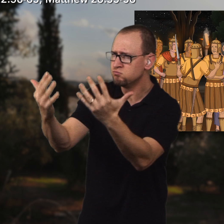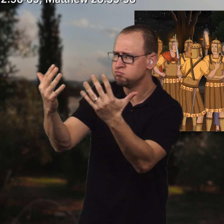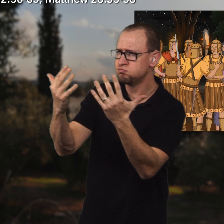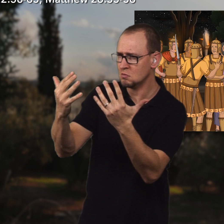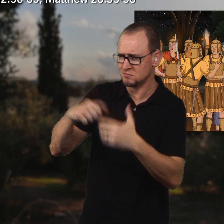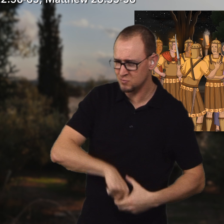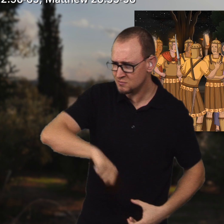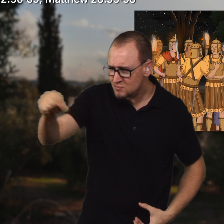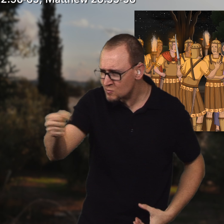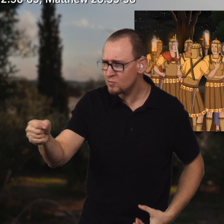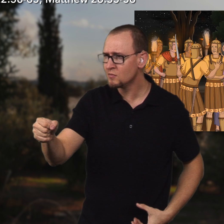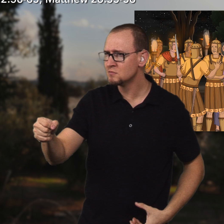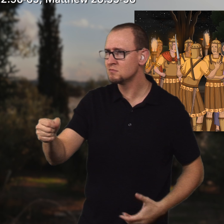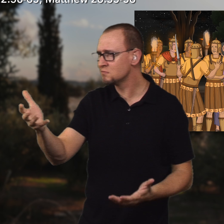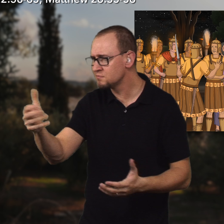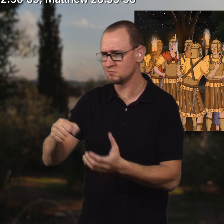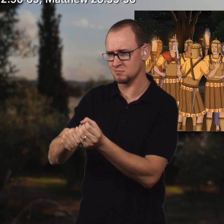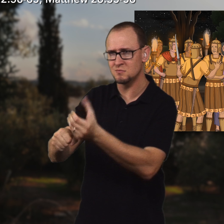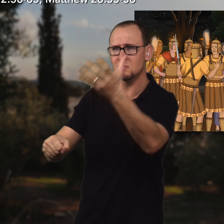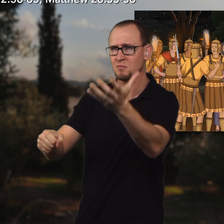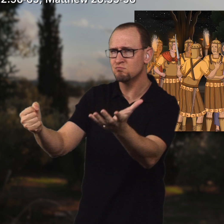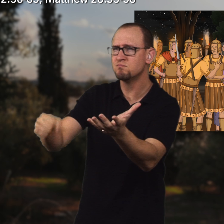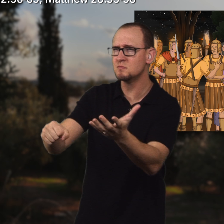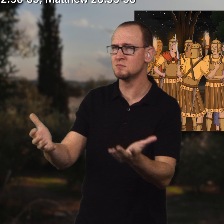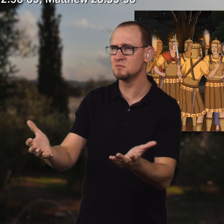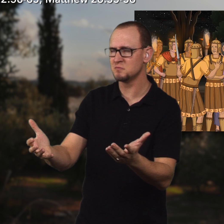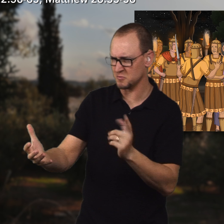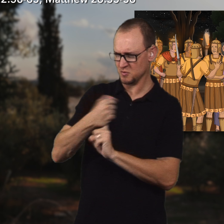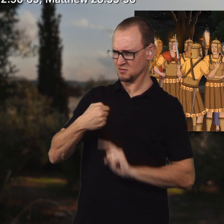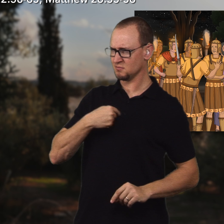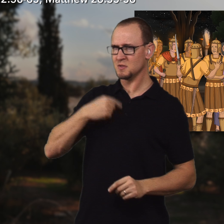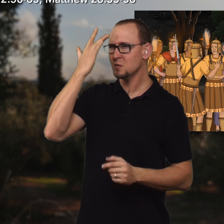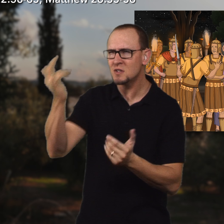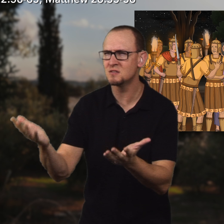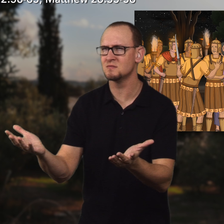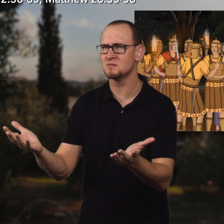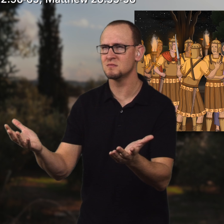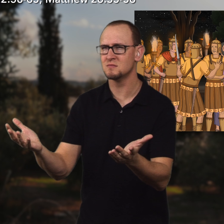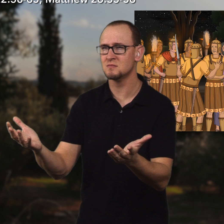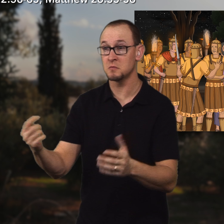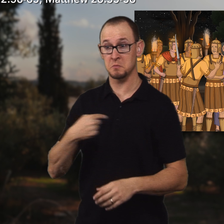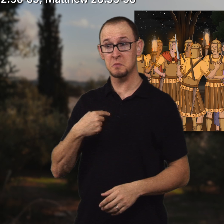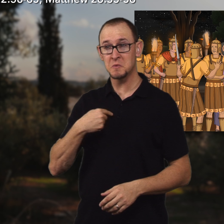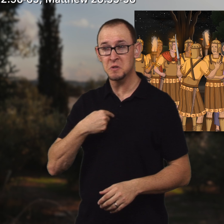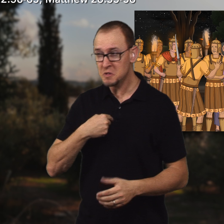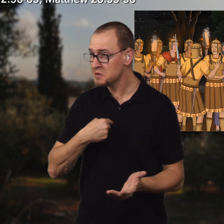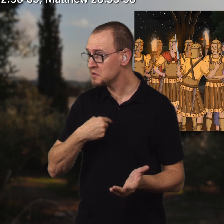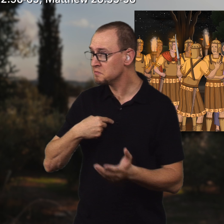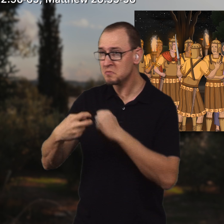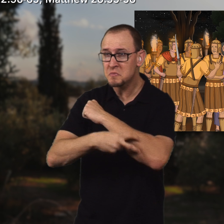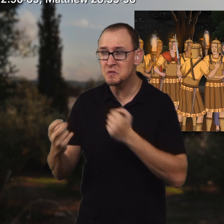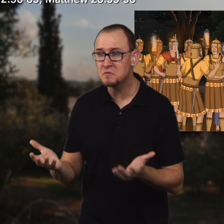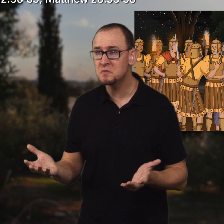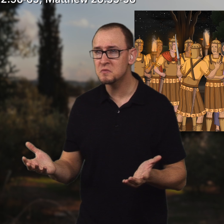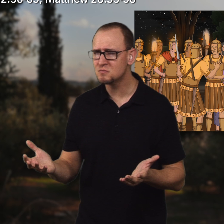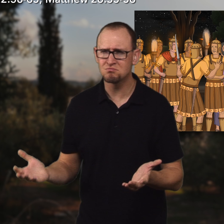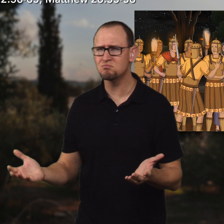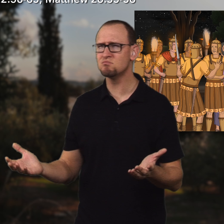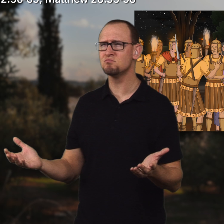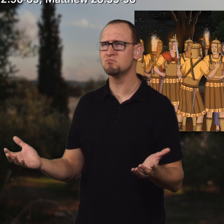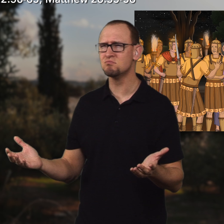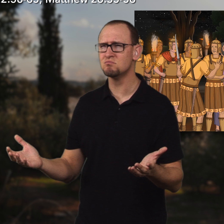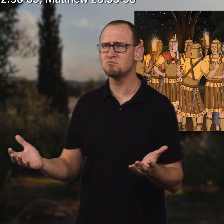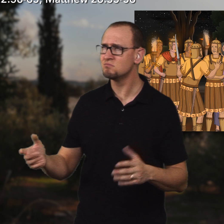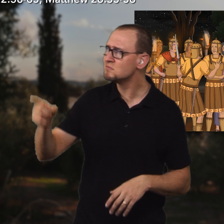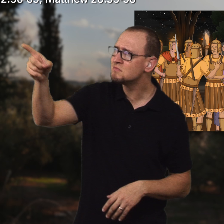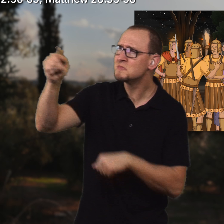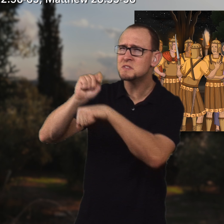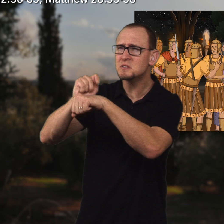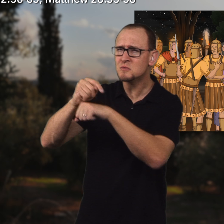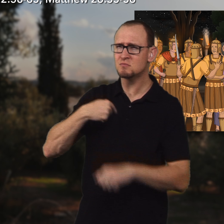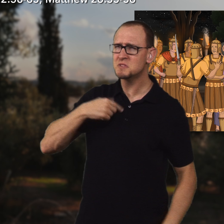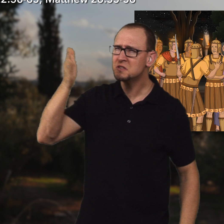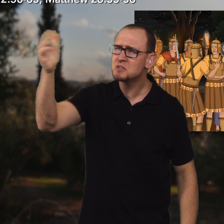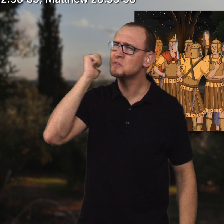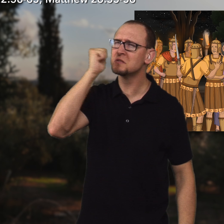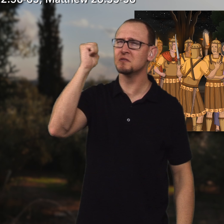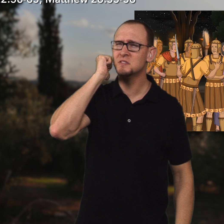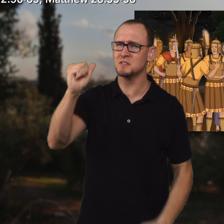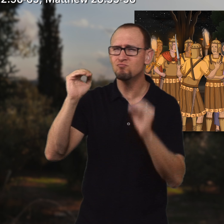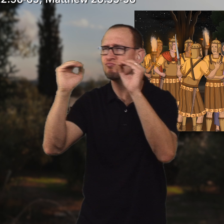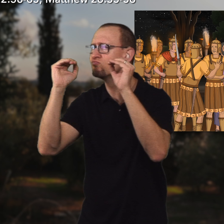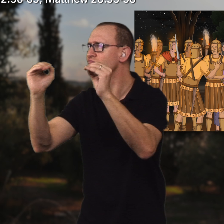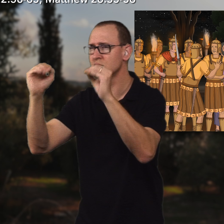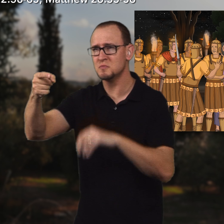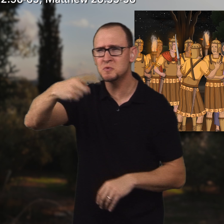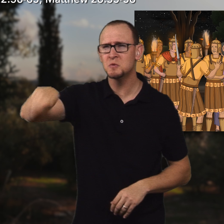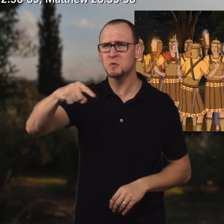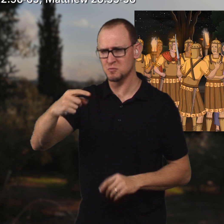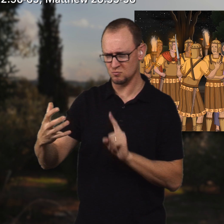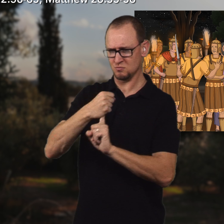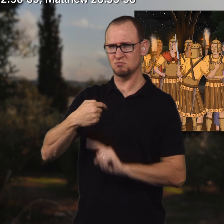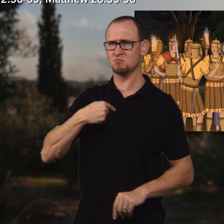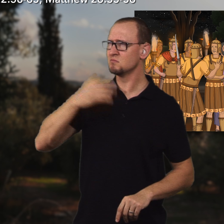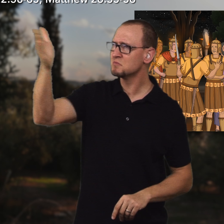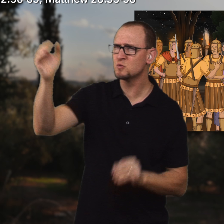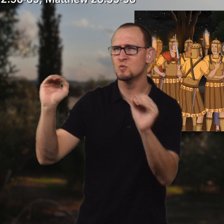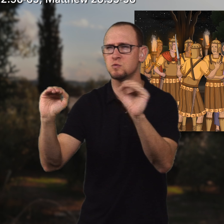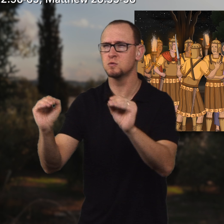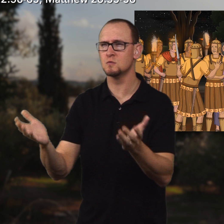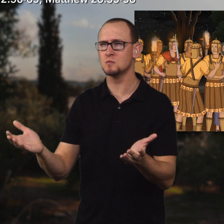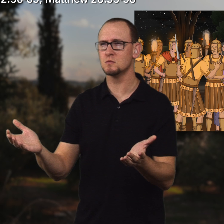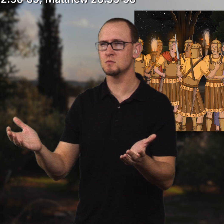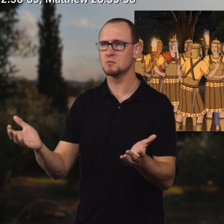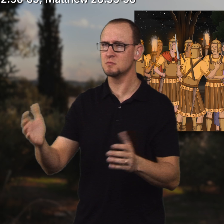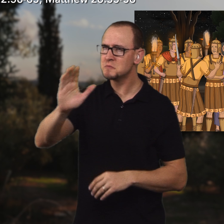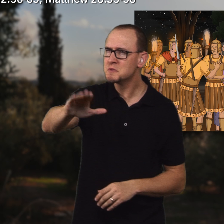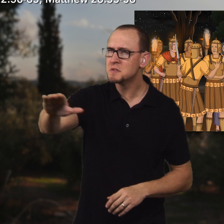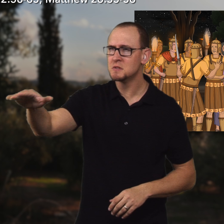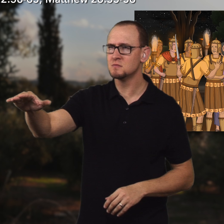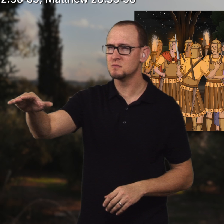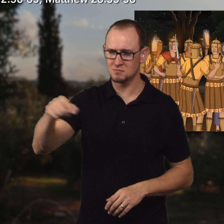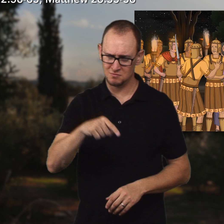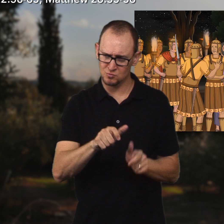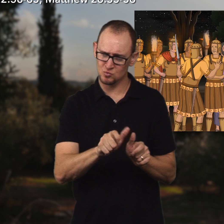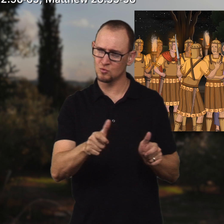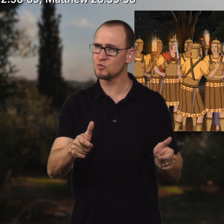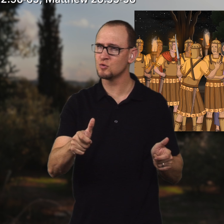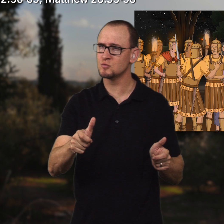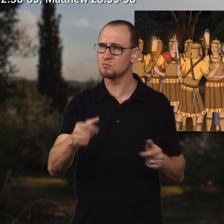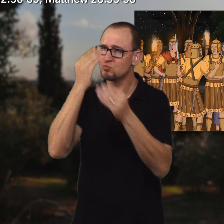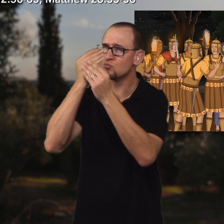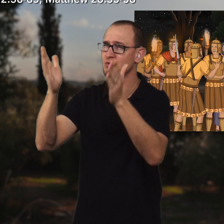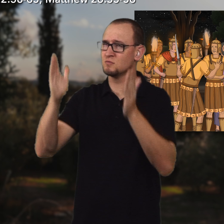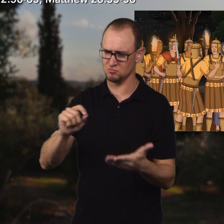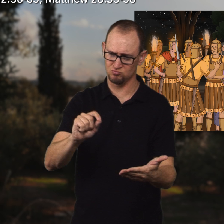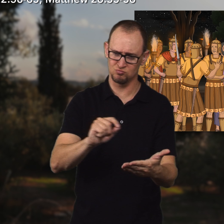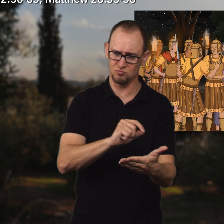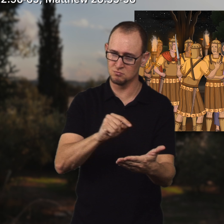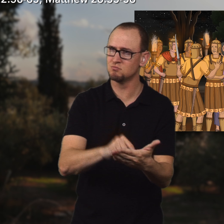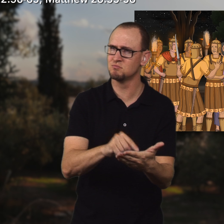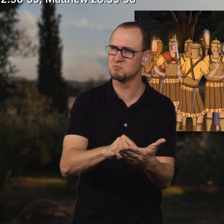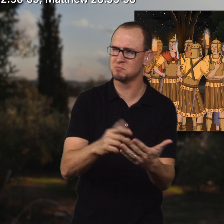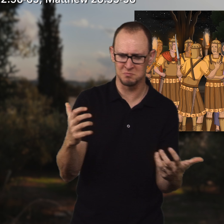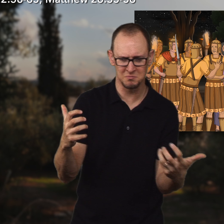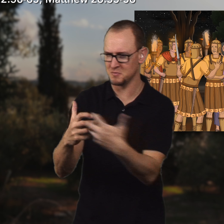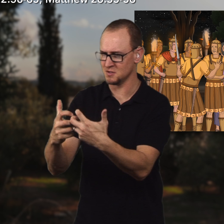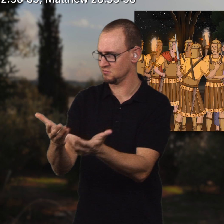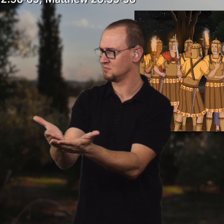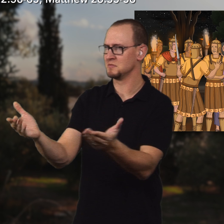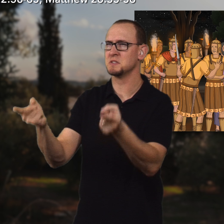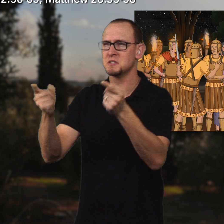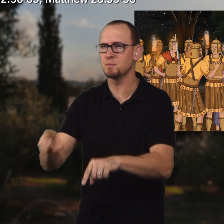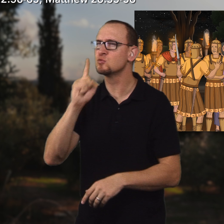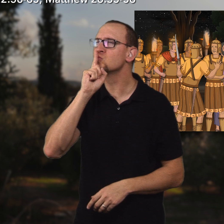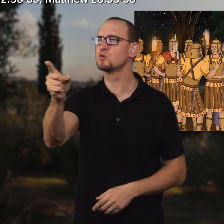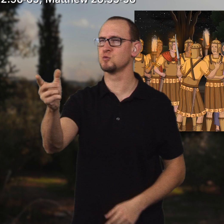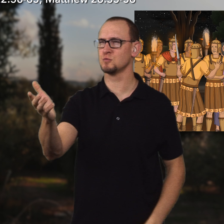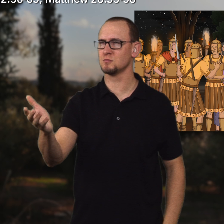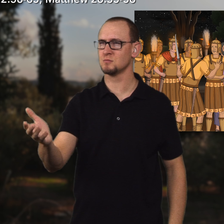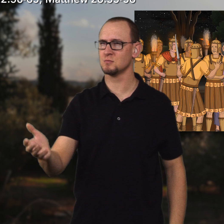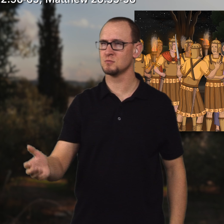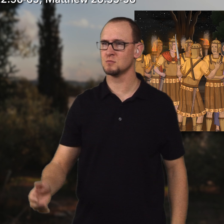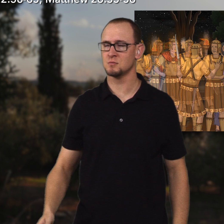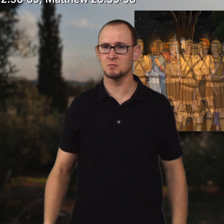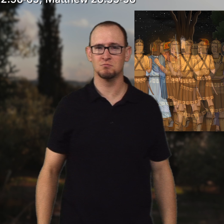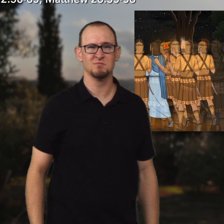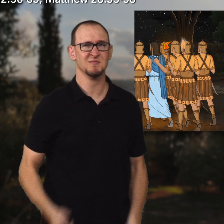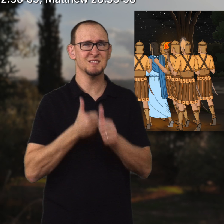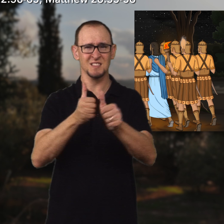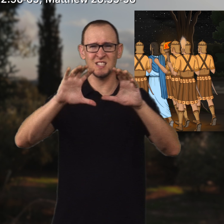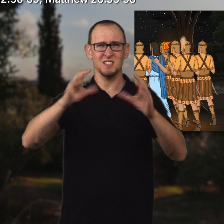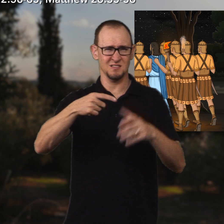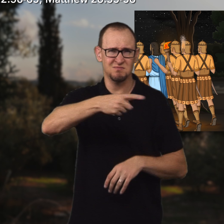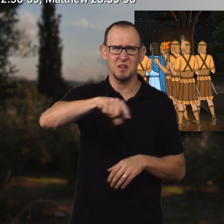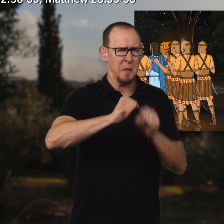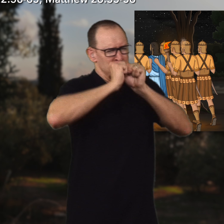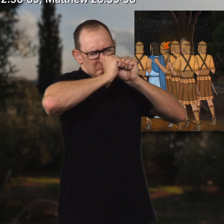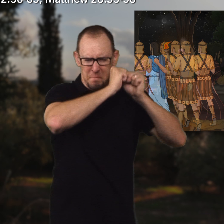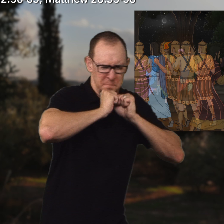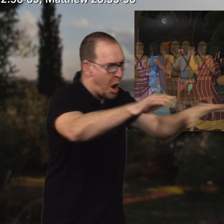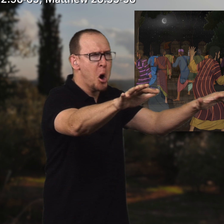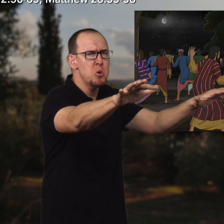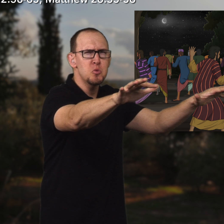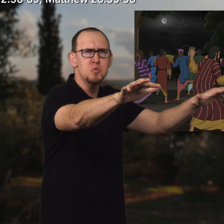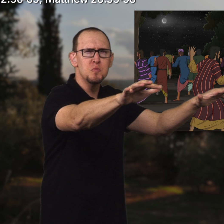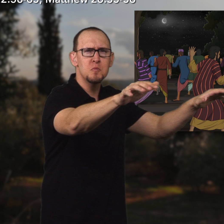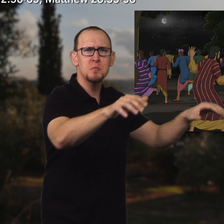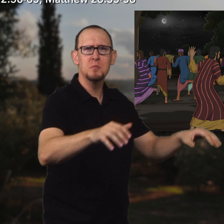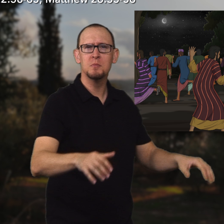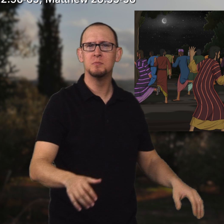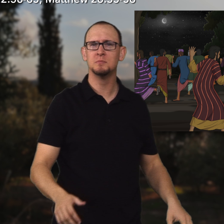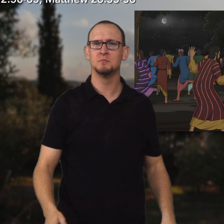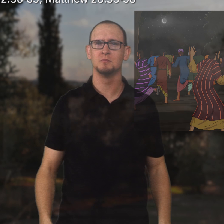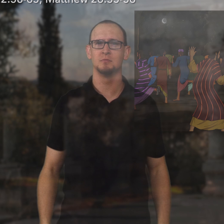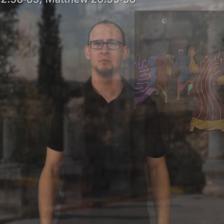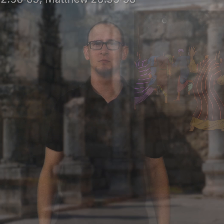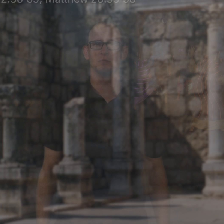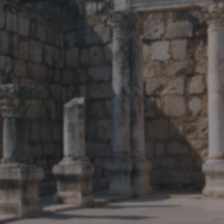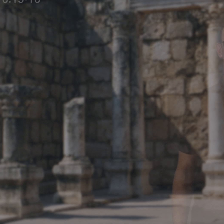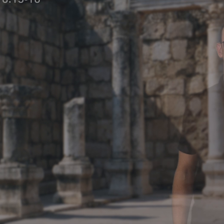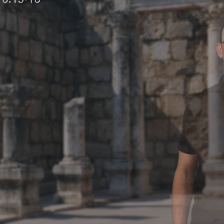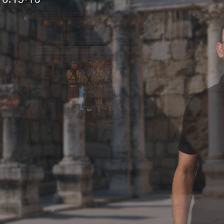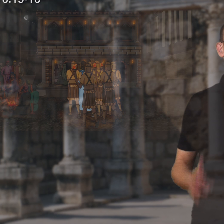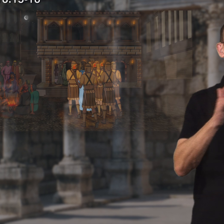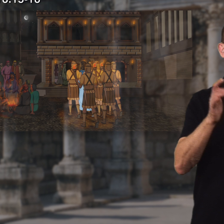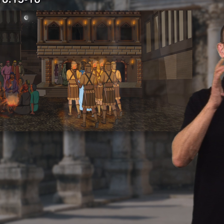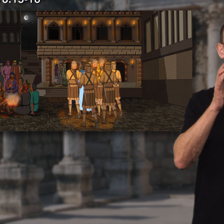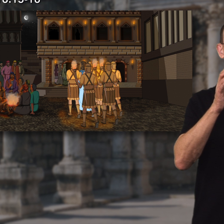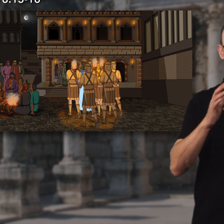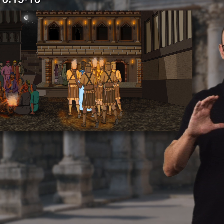But Jesus answered, “No more of this!” And He touched the man’s ear and healed him.